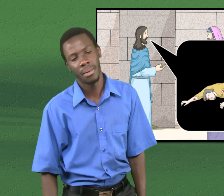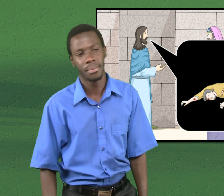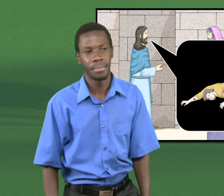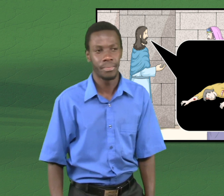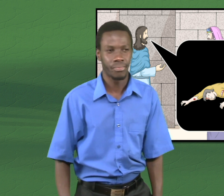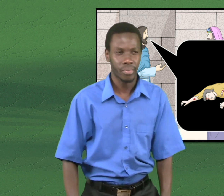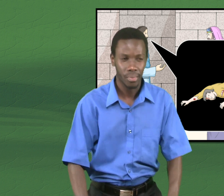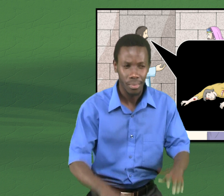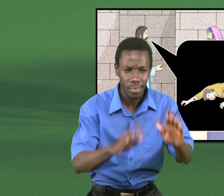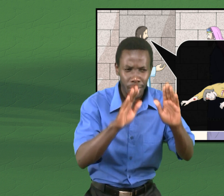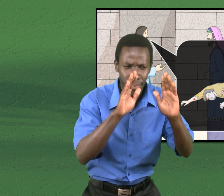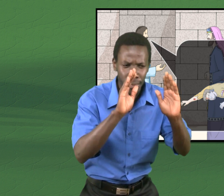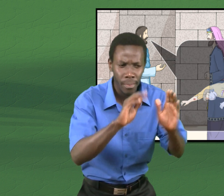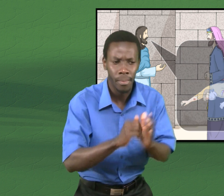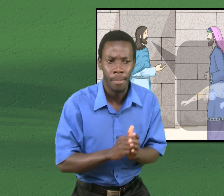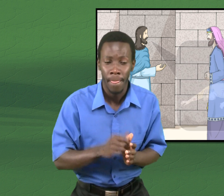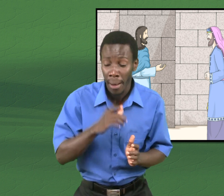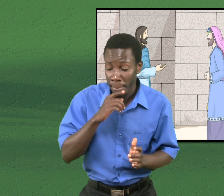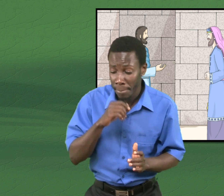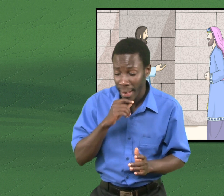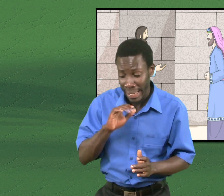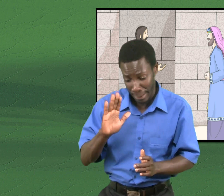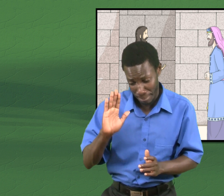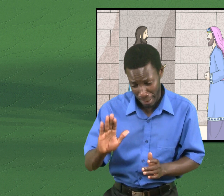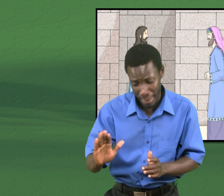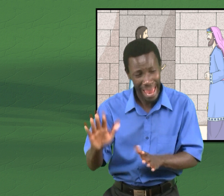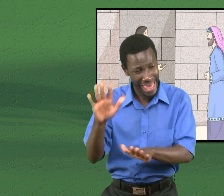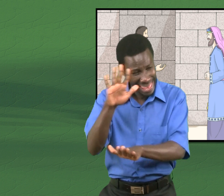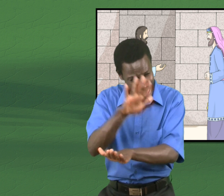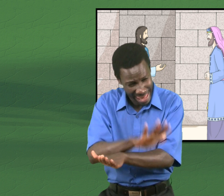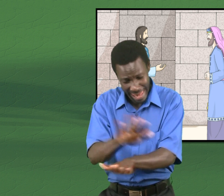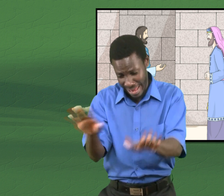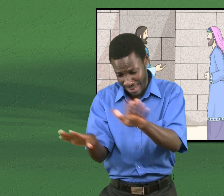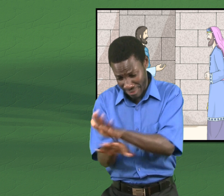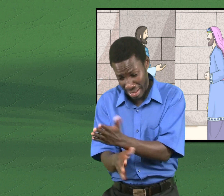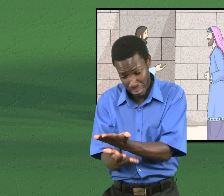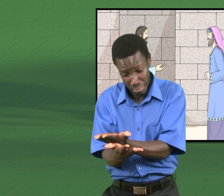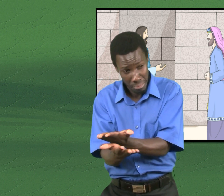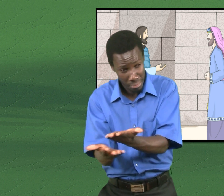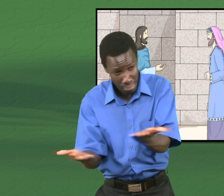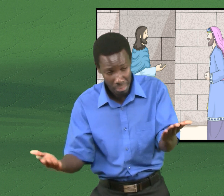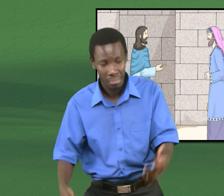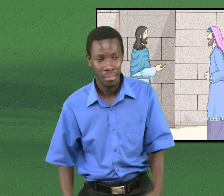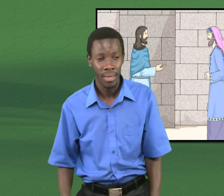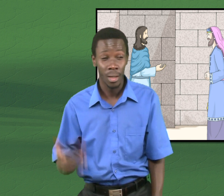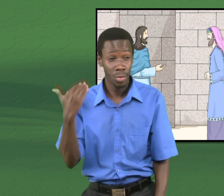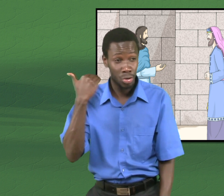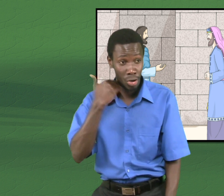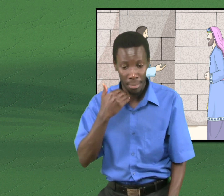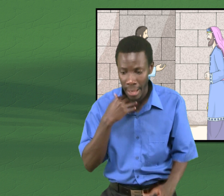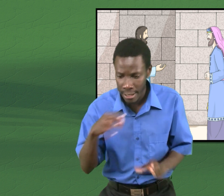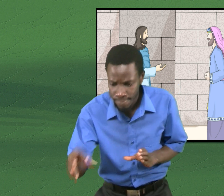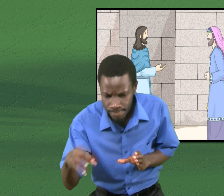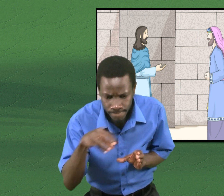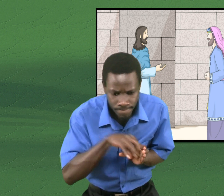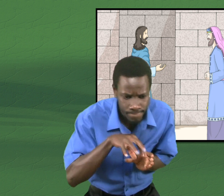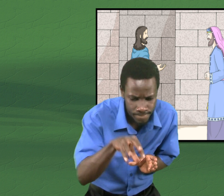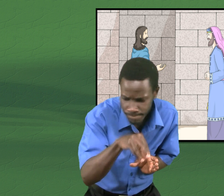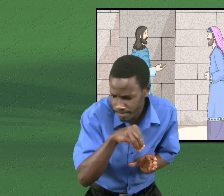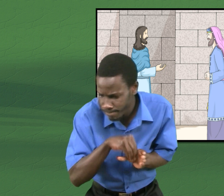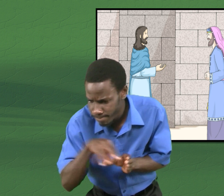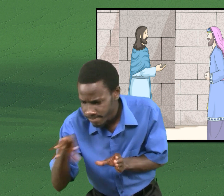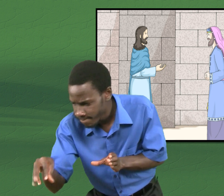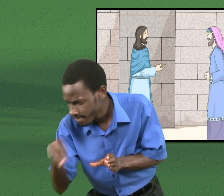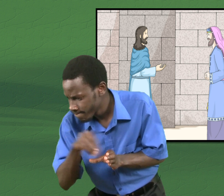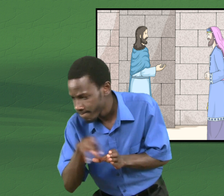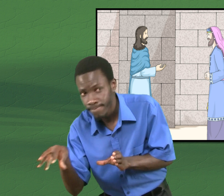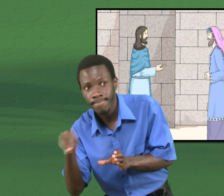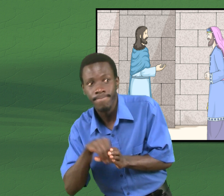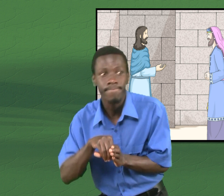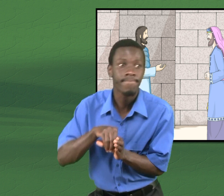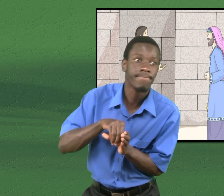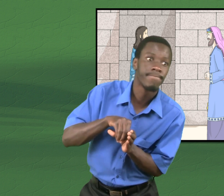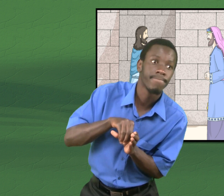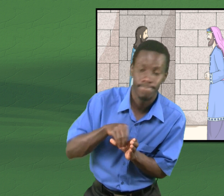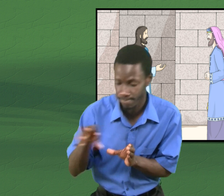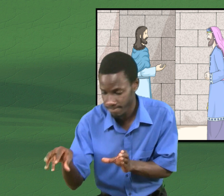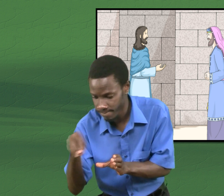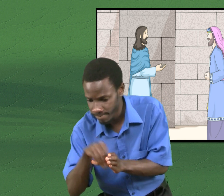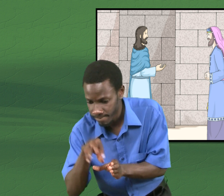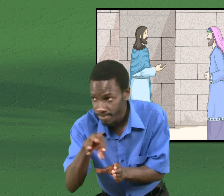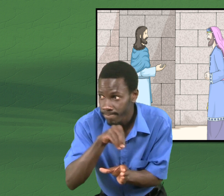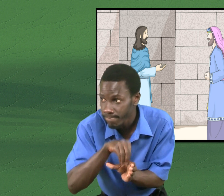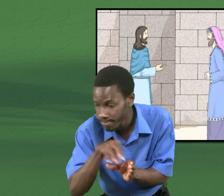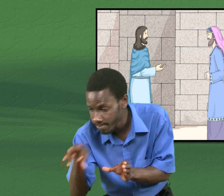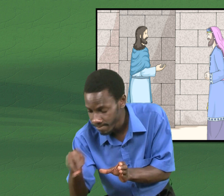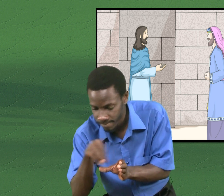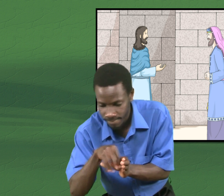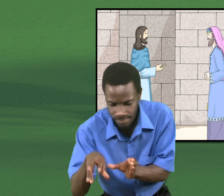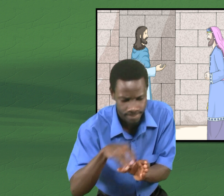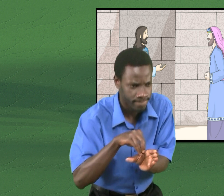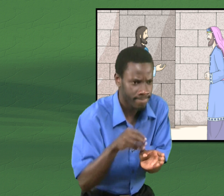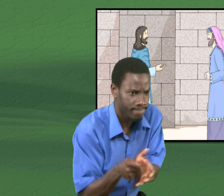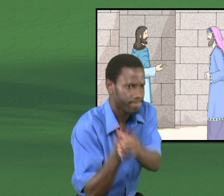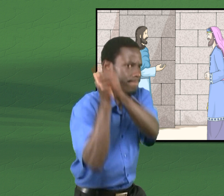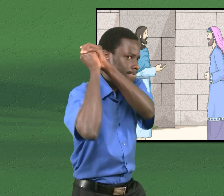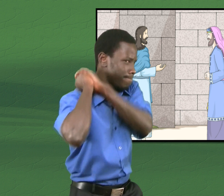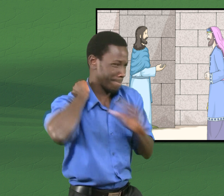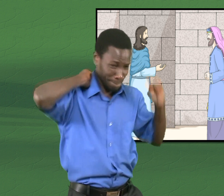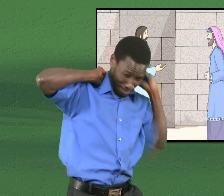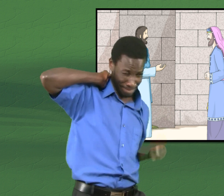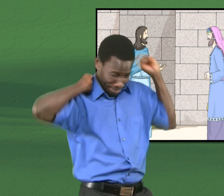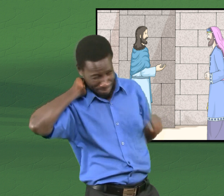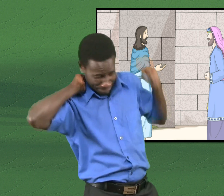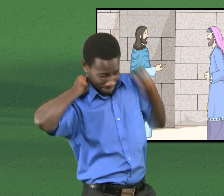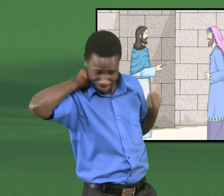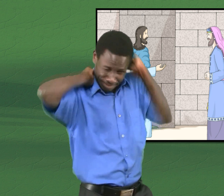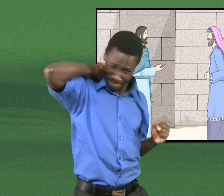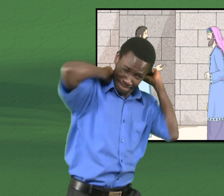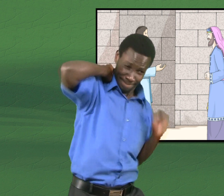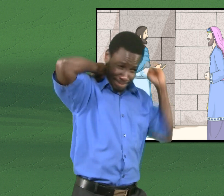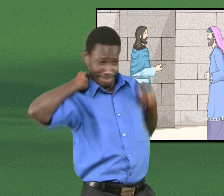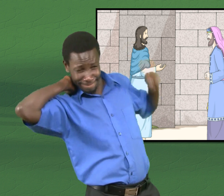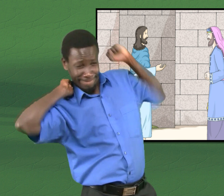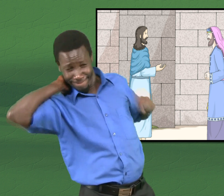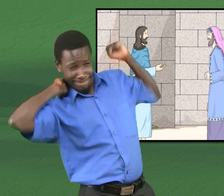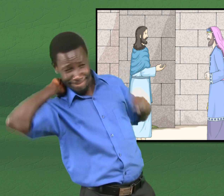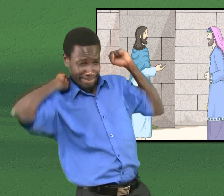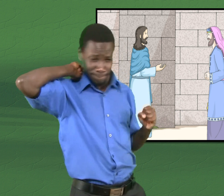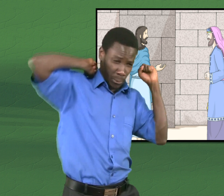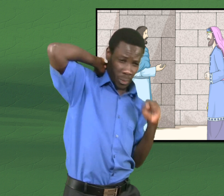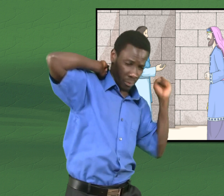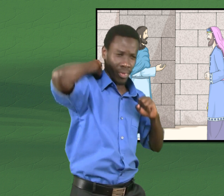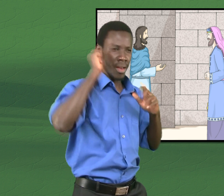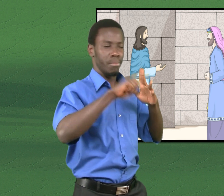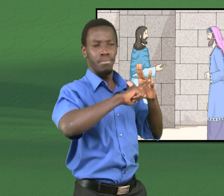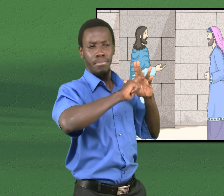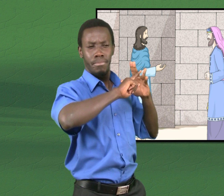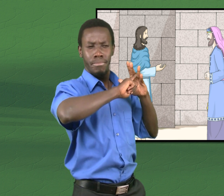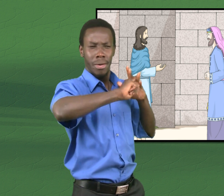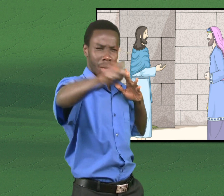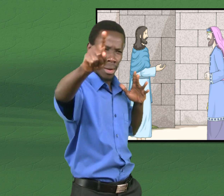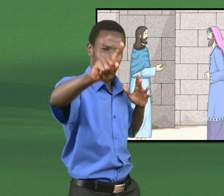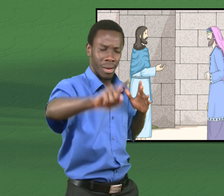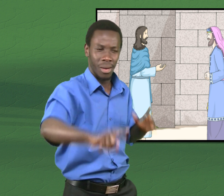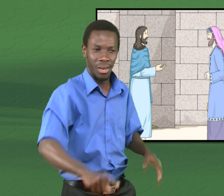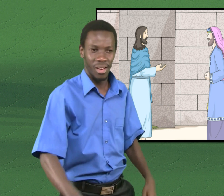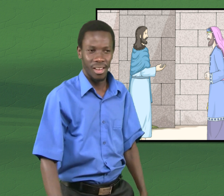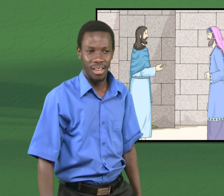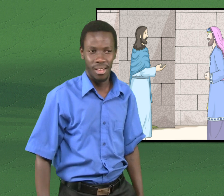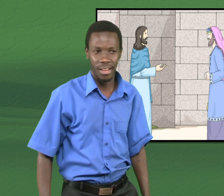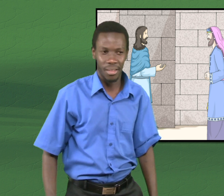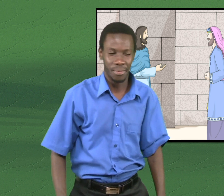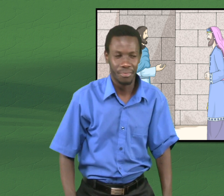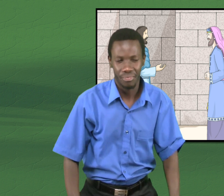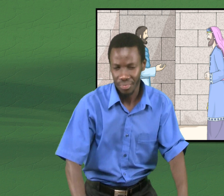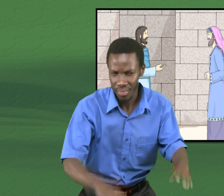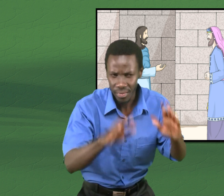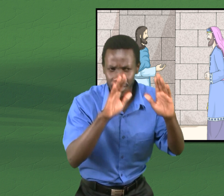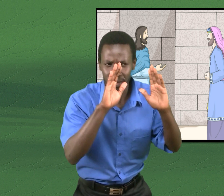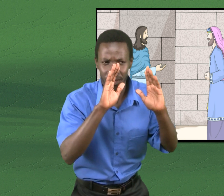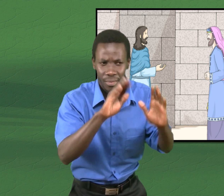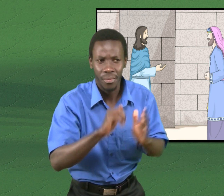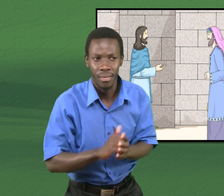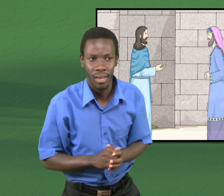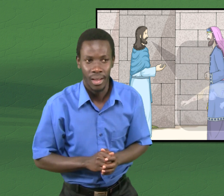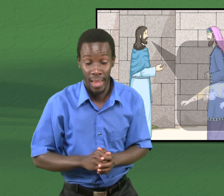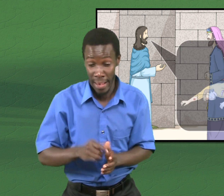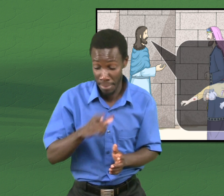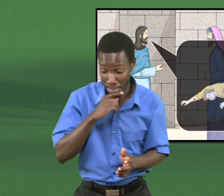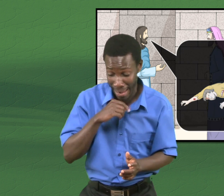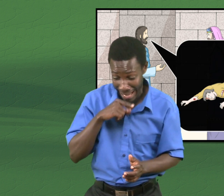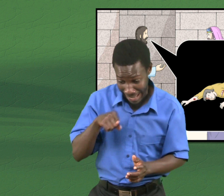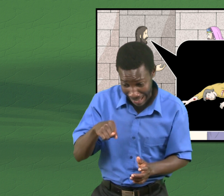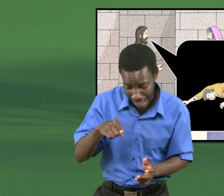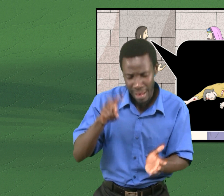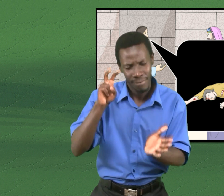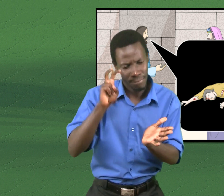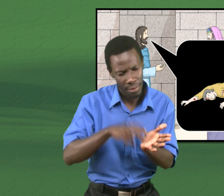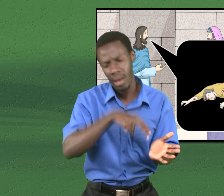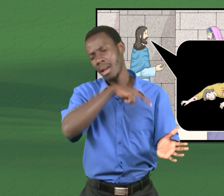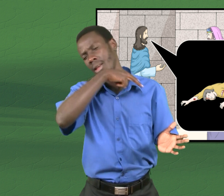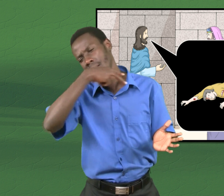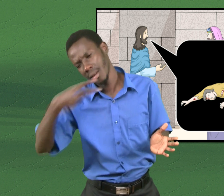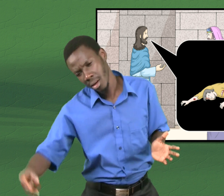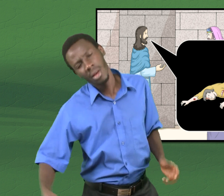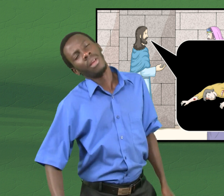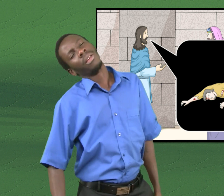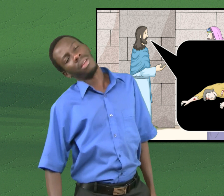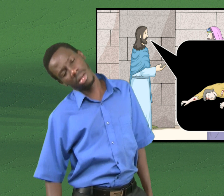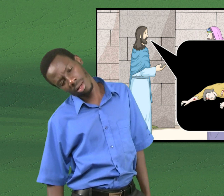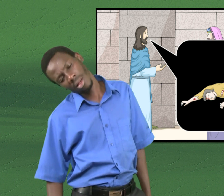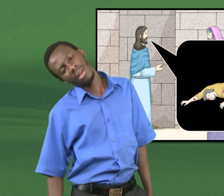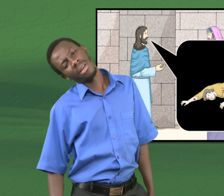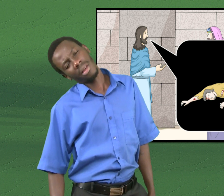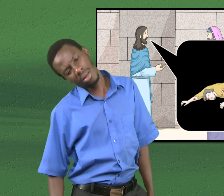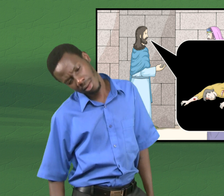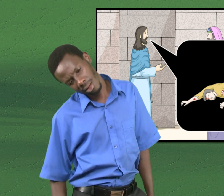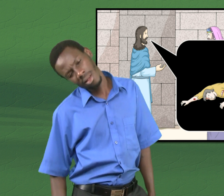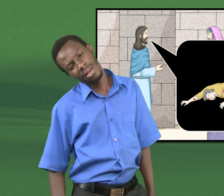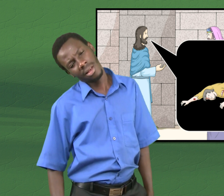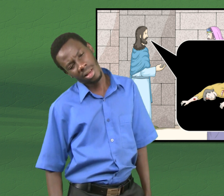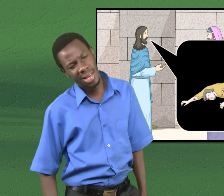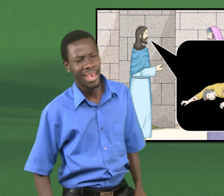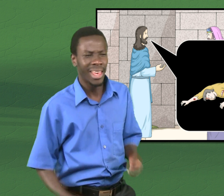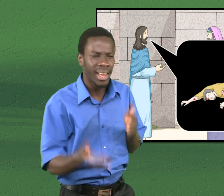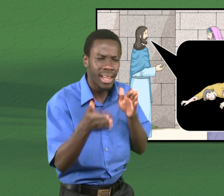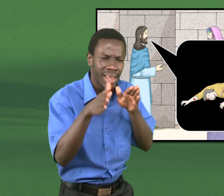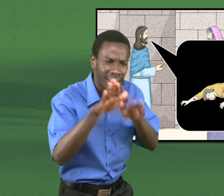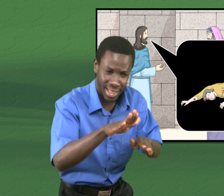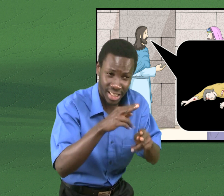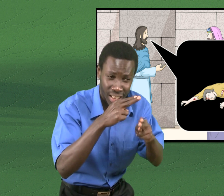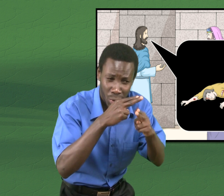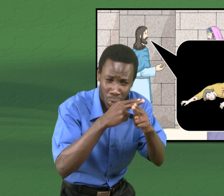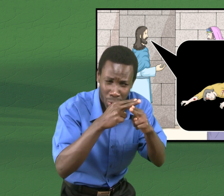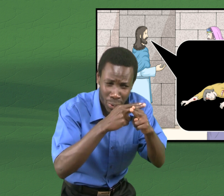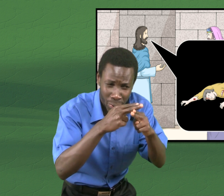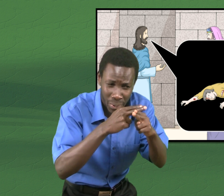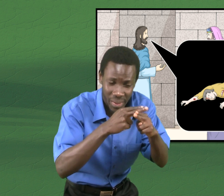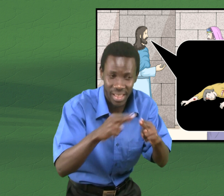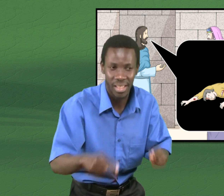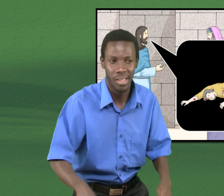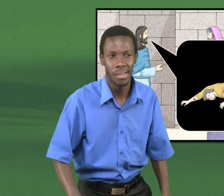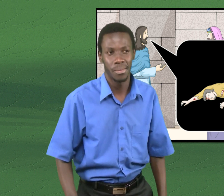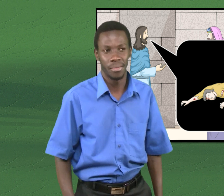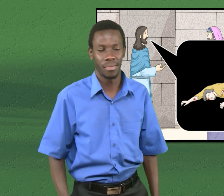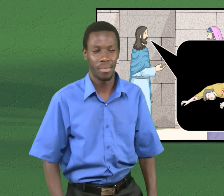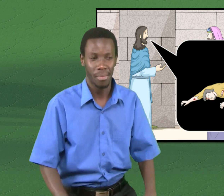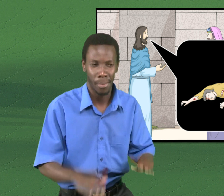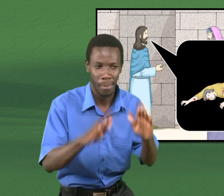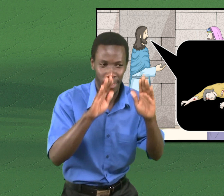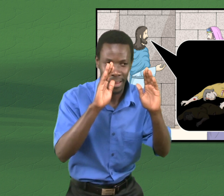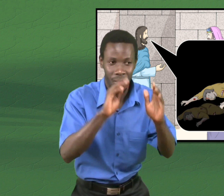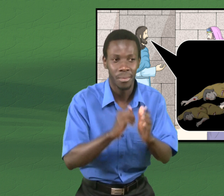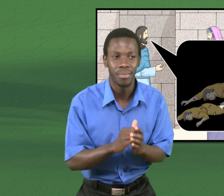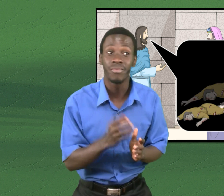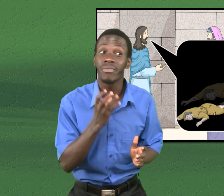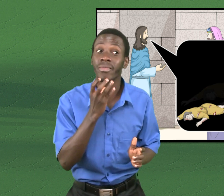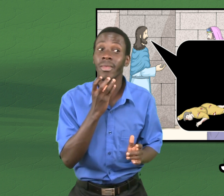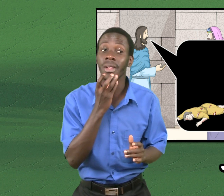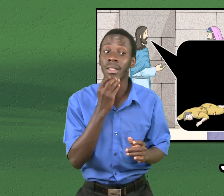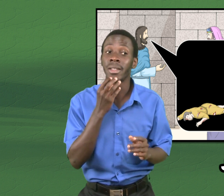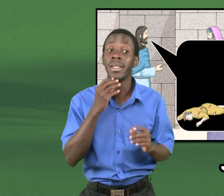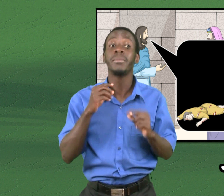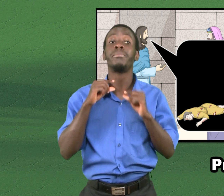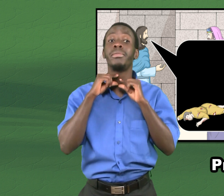They stripped him, beat him, and went away, leaving him half dead.